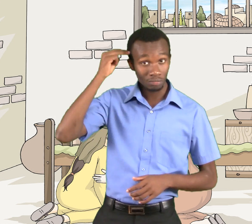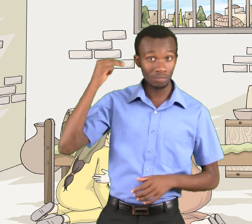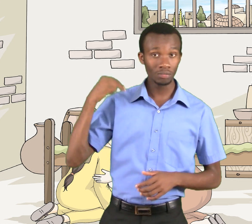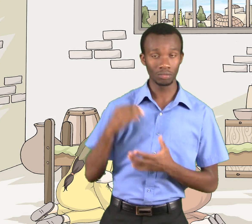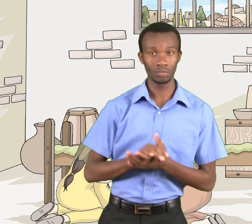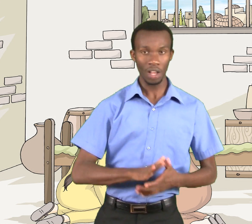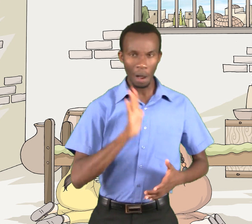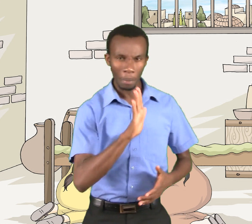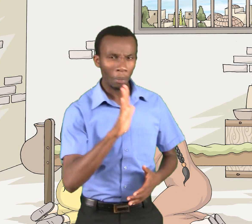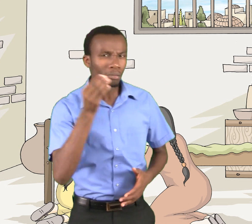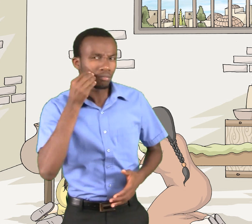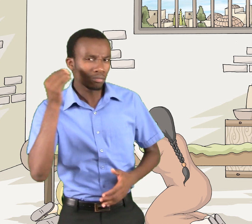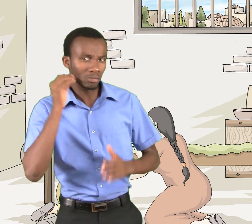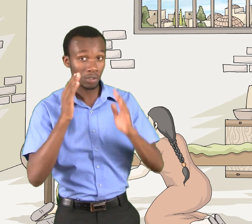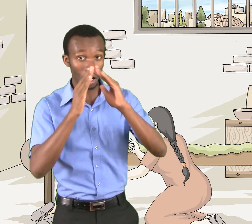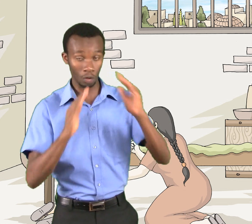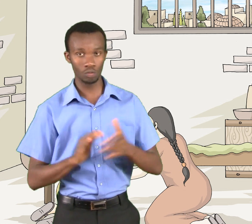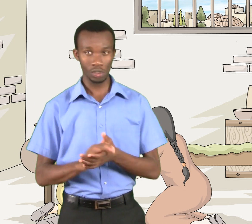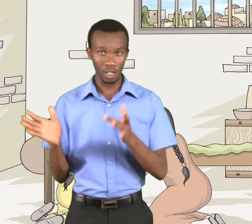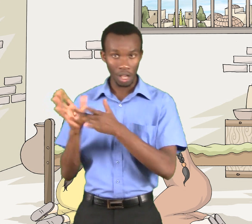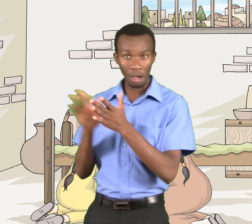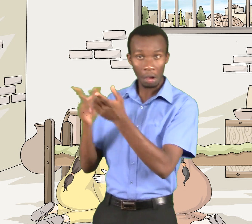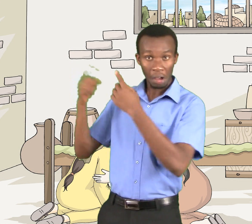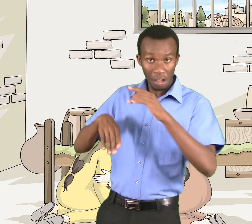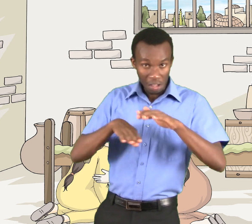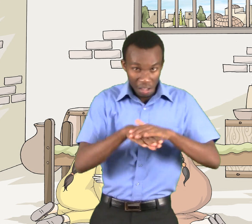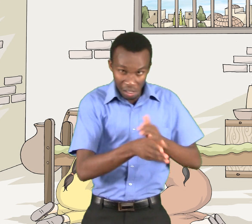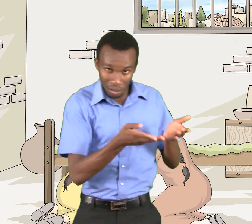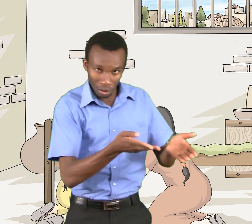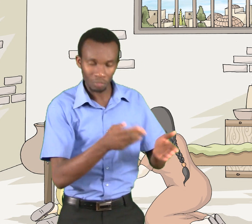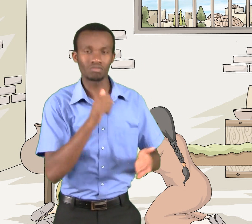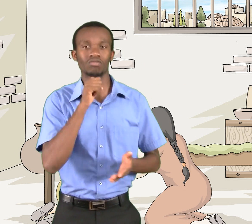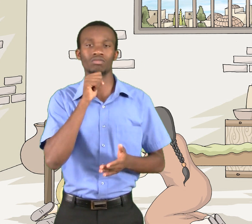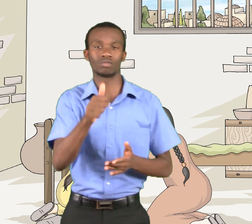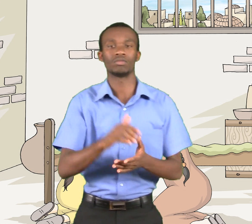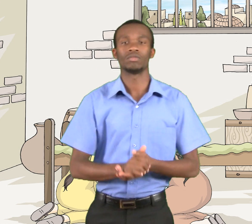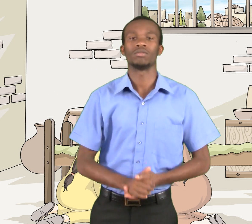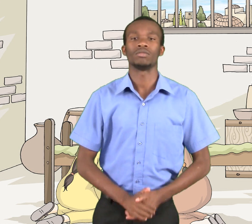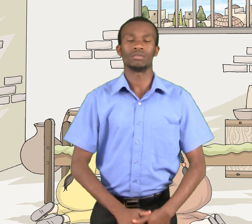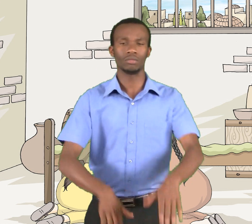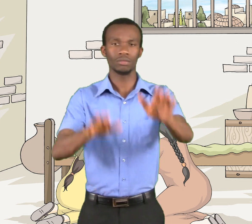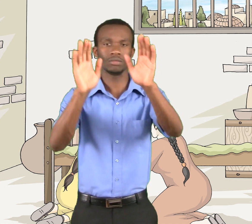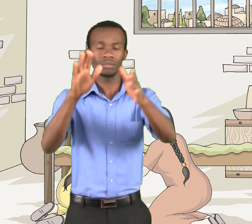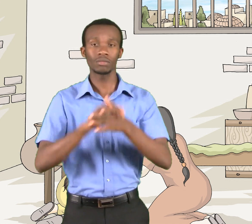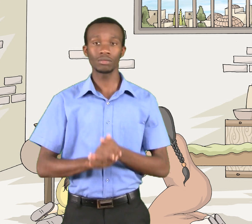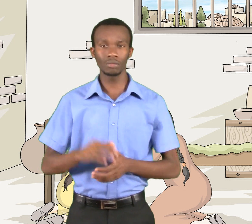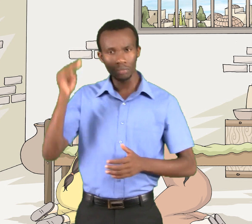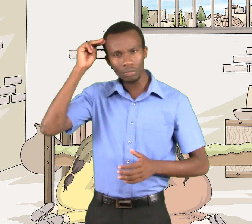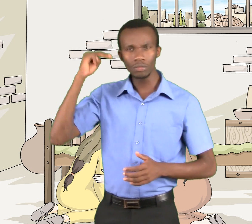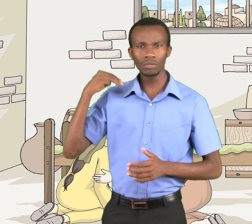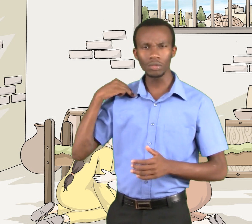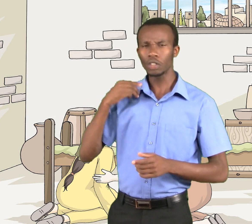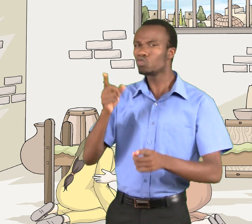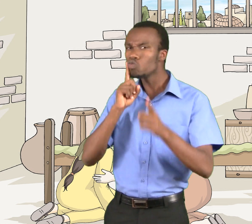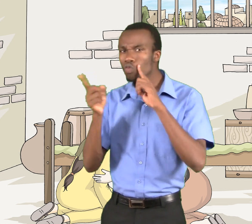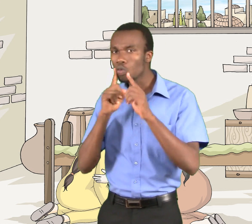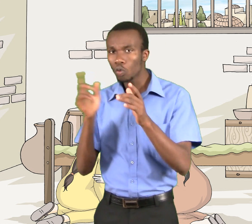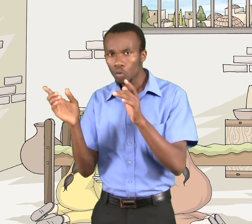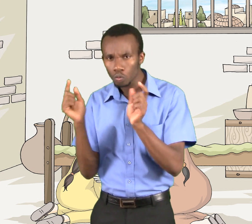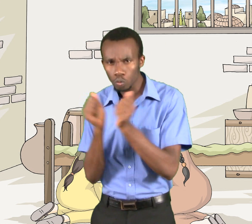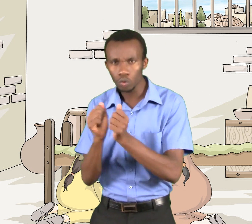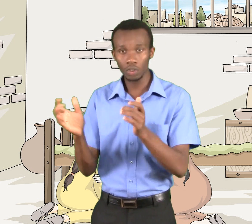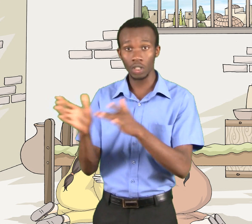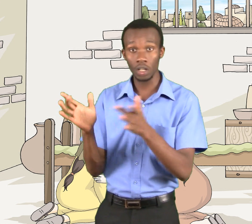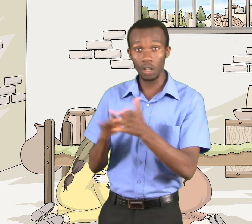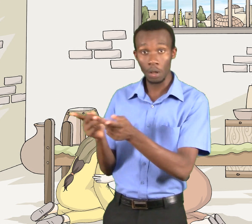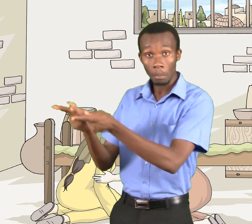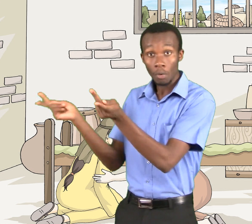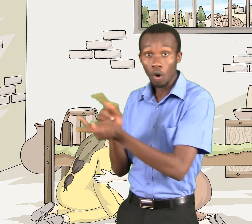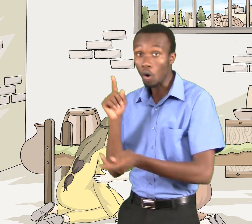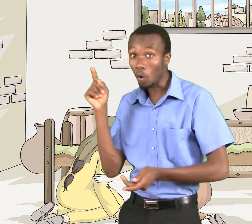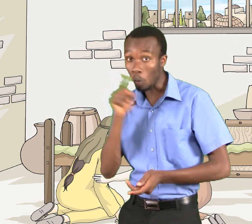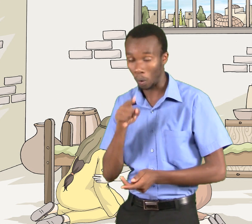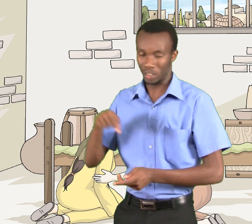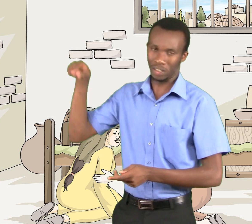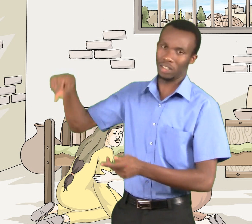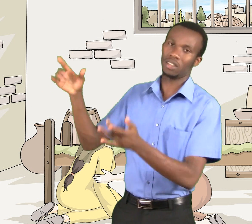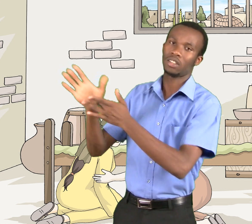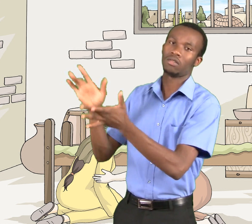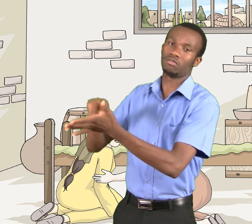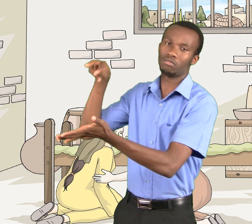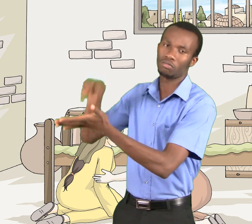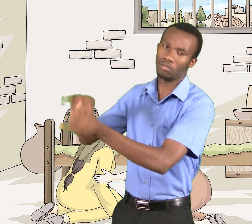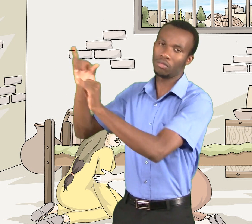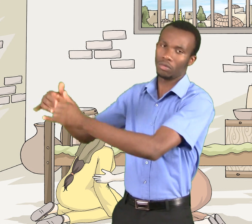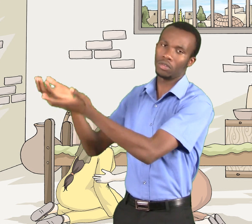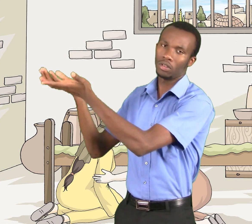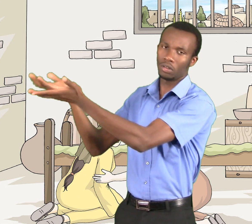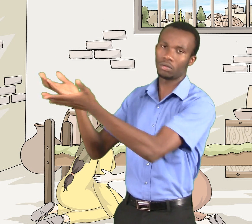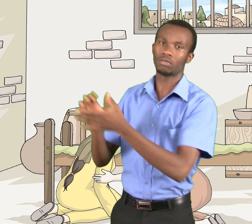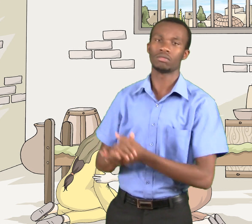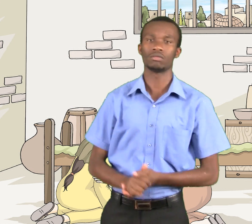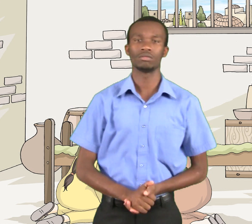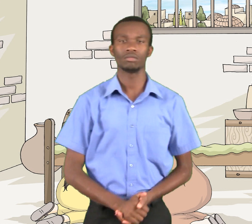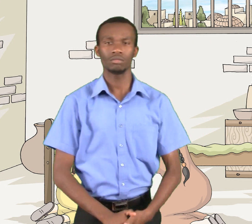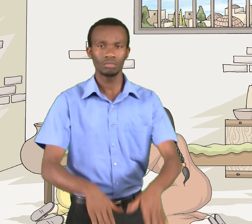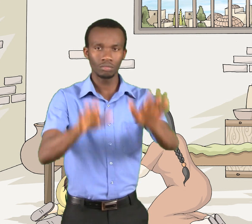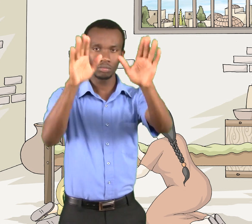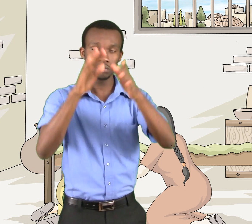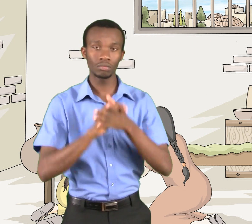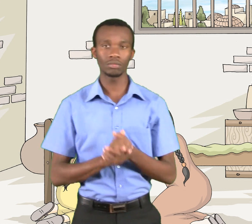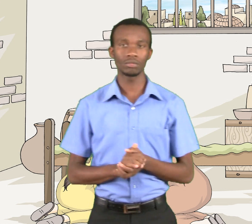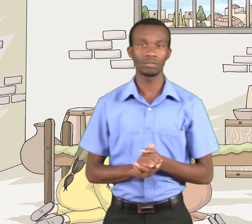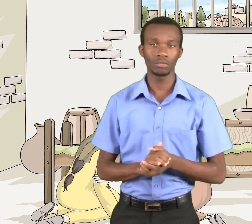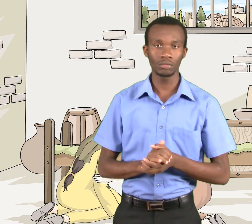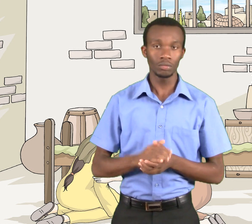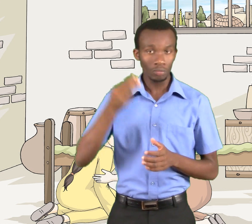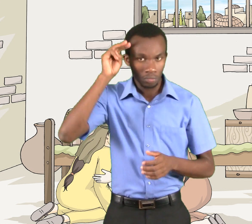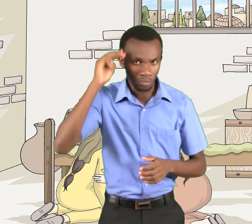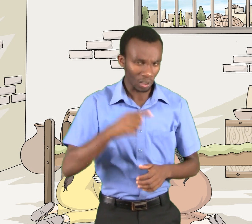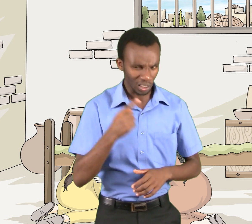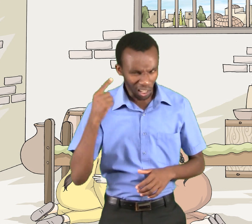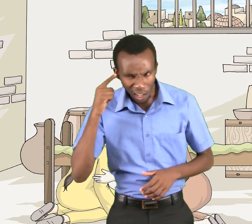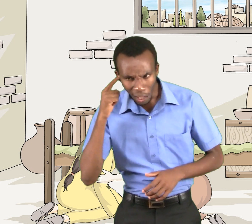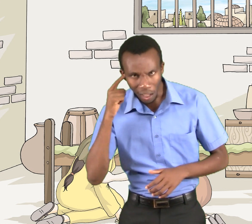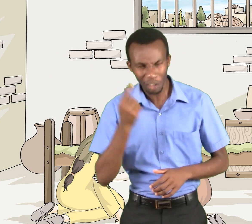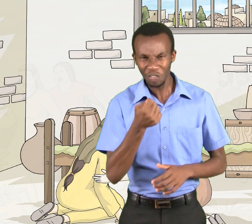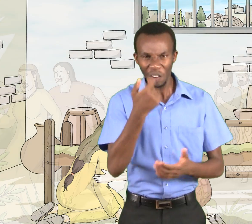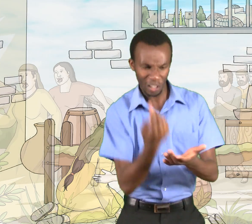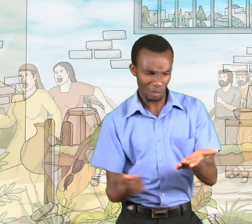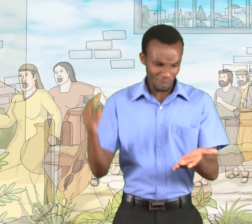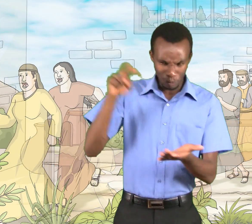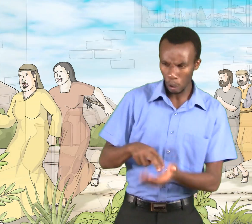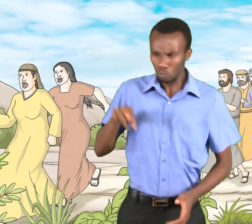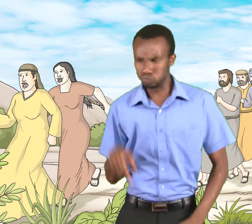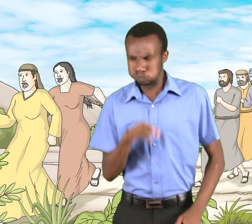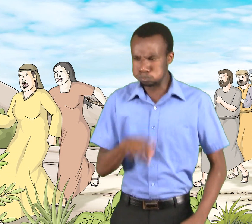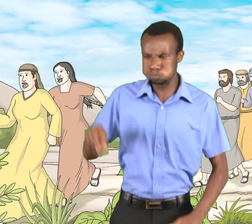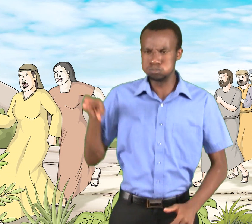And when Mary heard this, she got up quickly and went to Him.